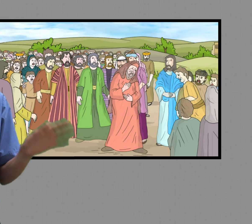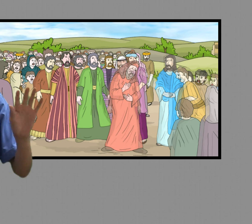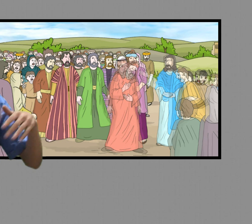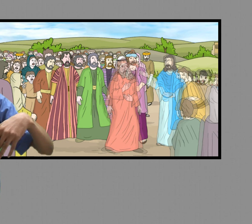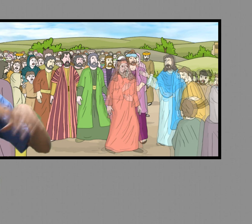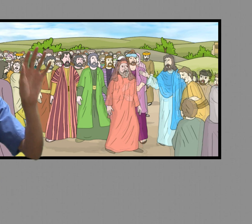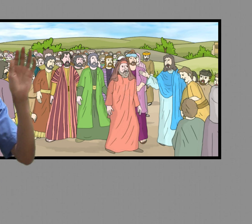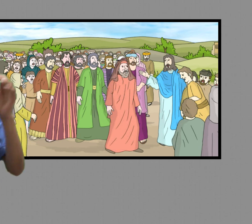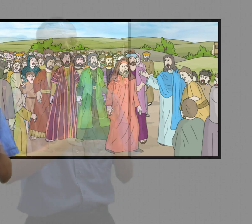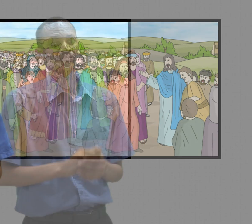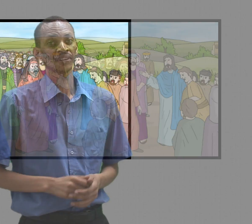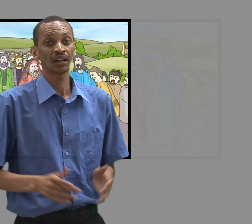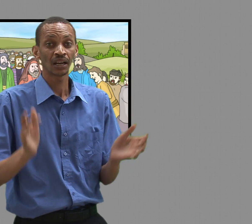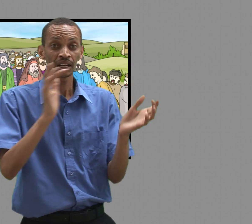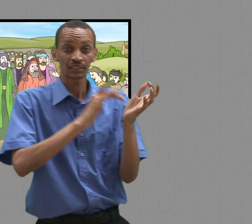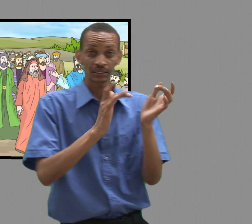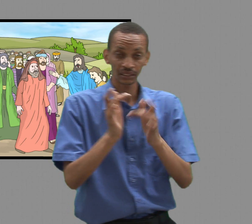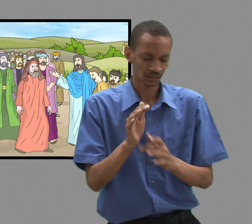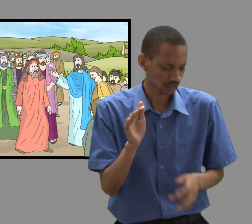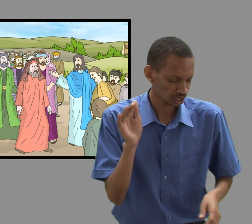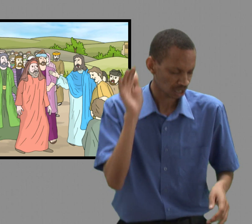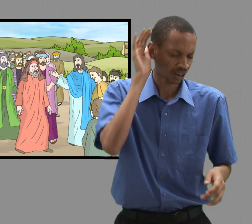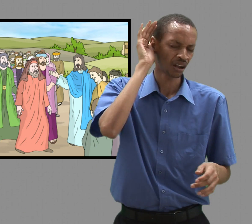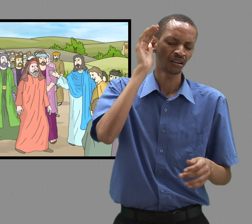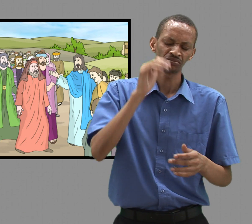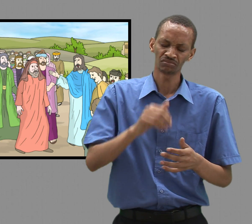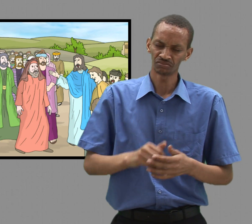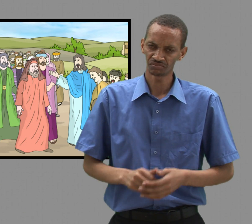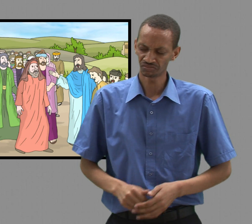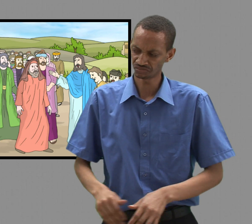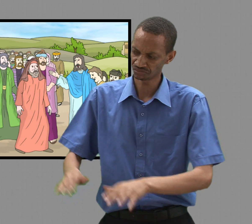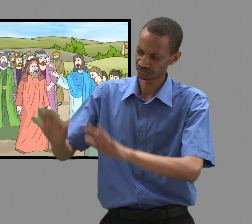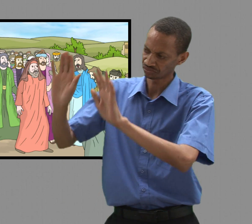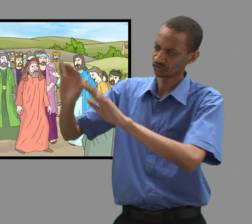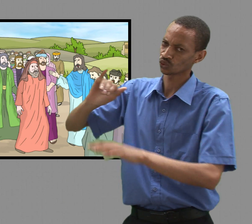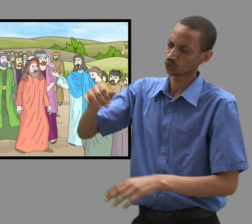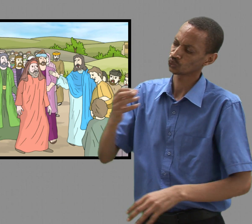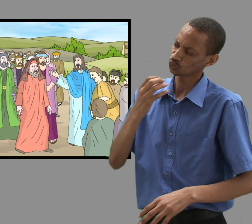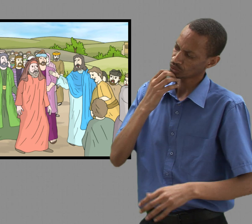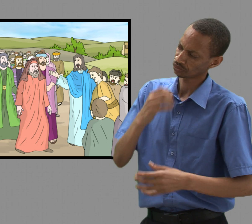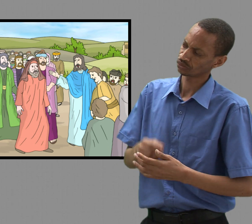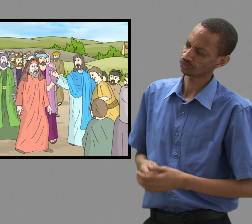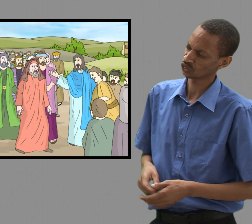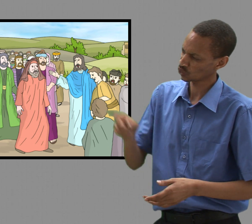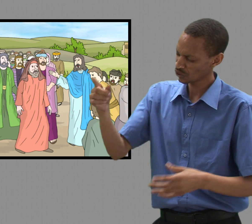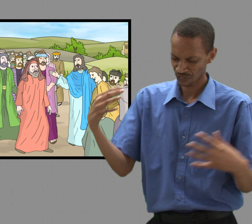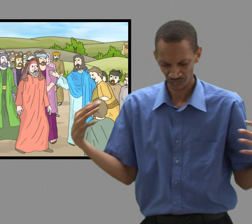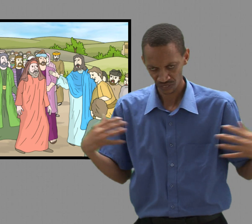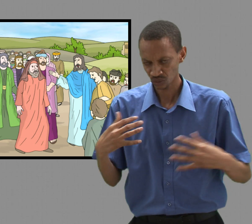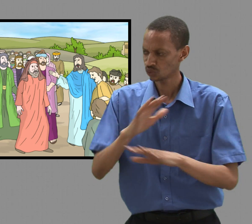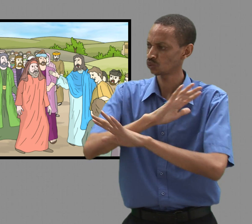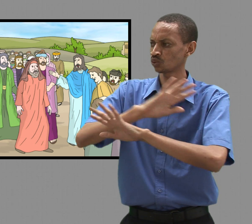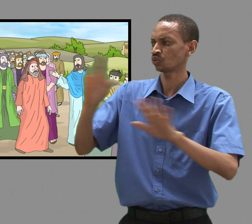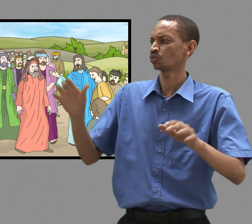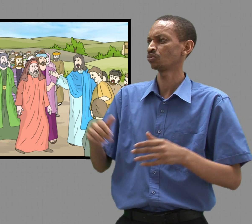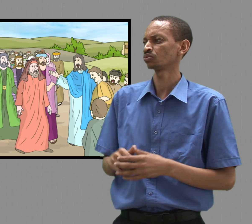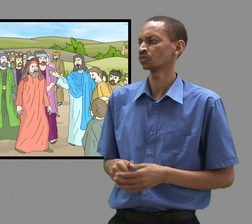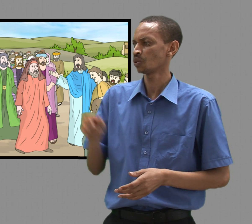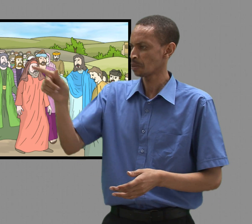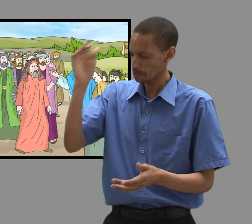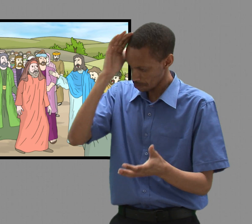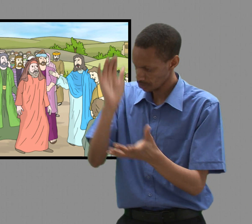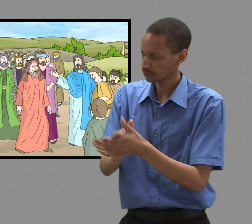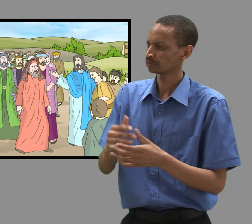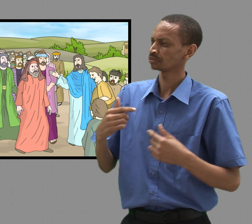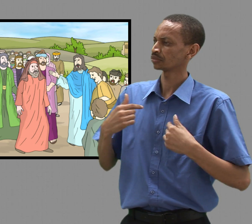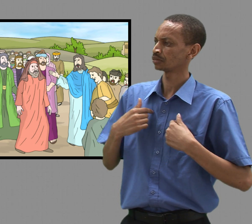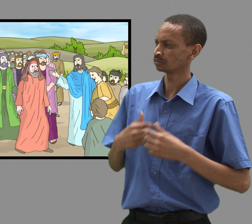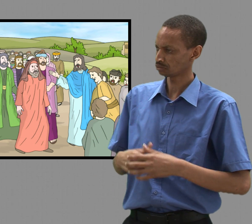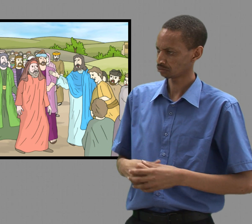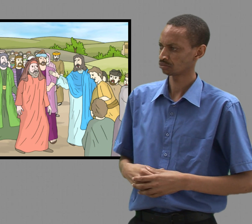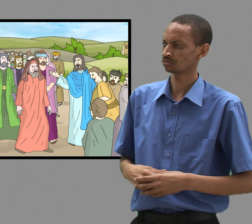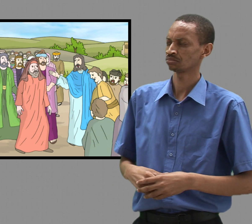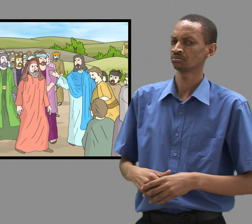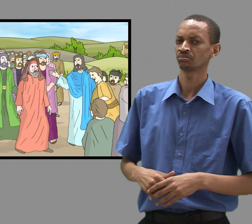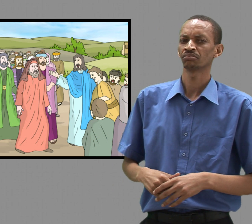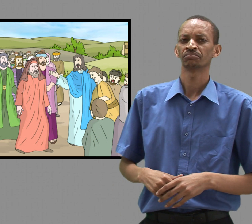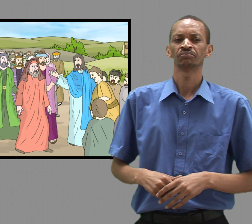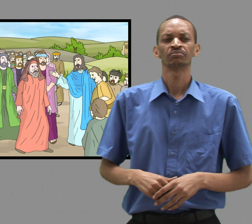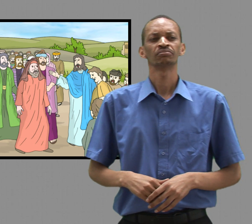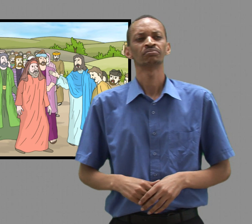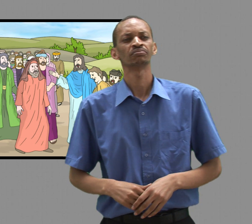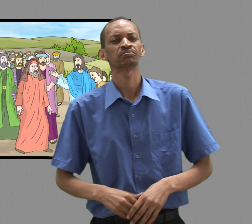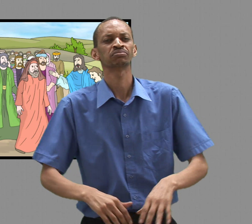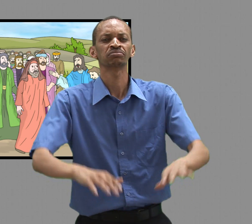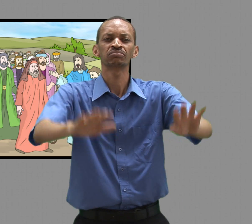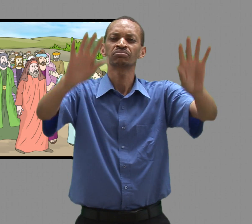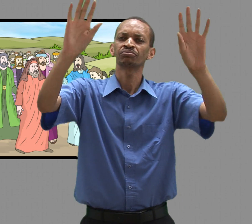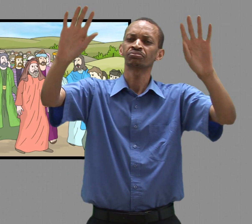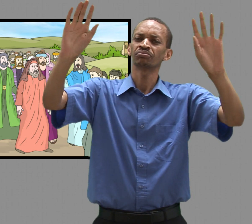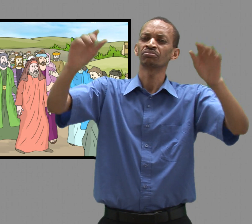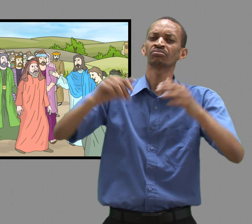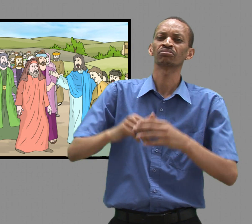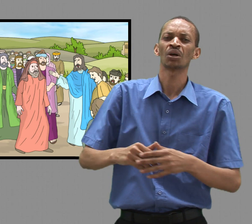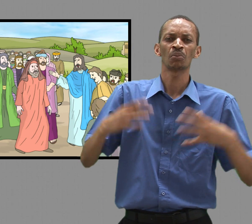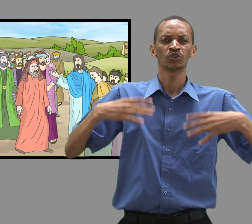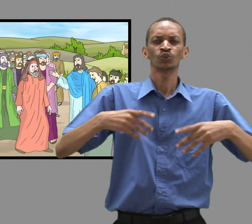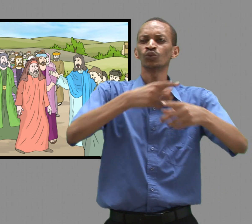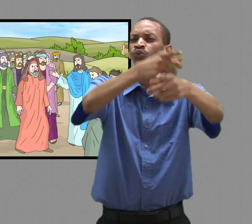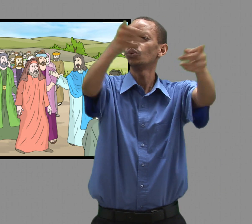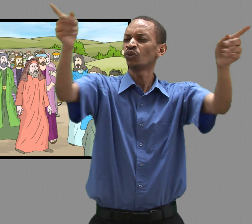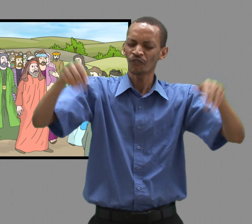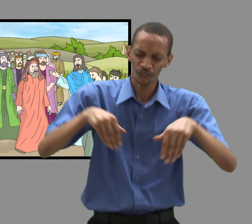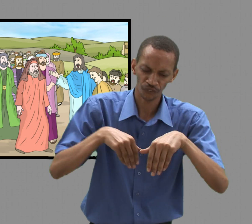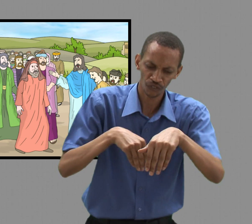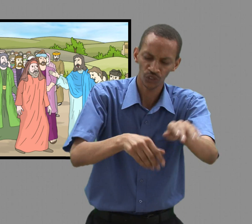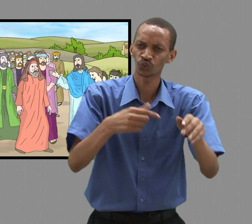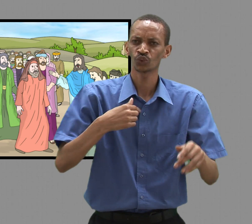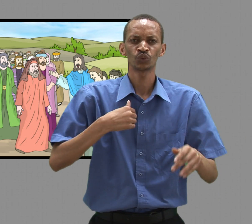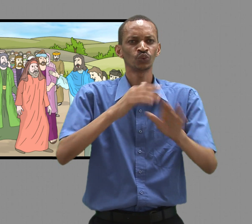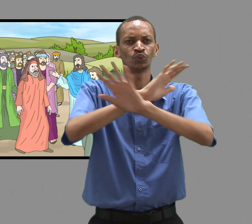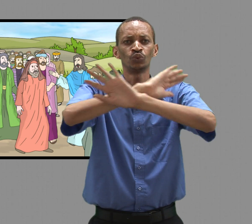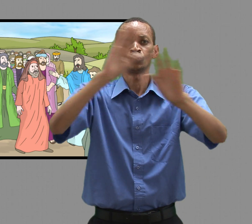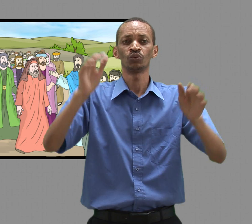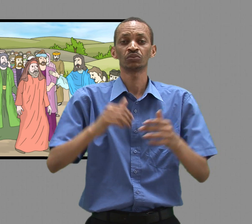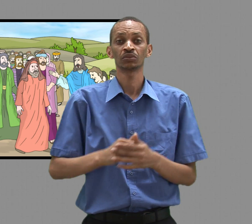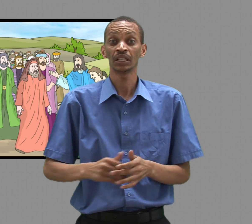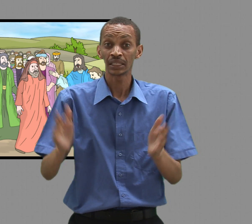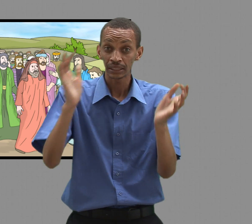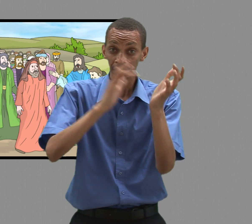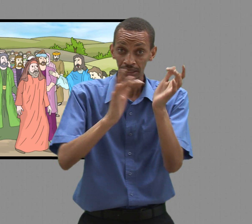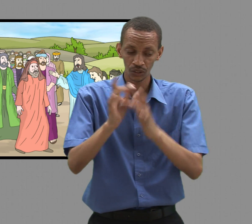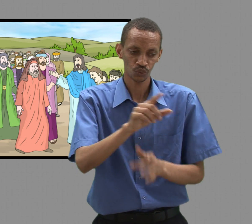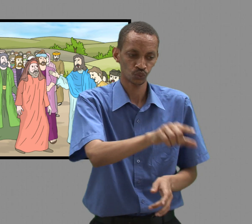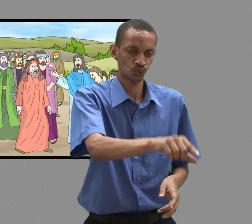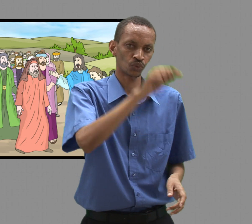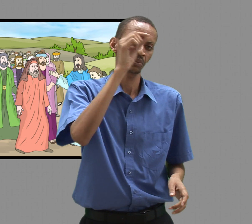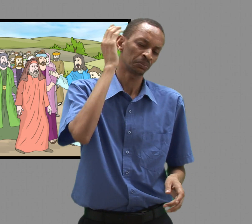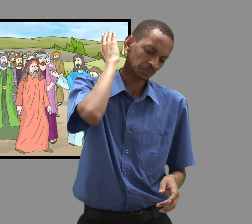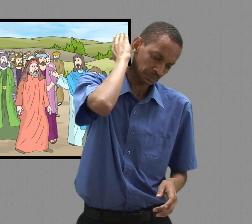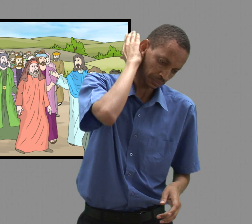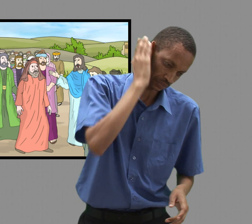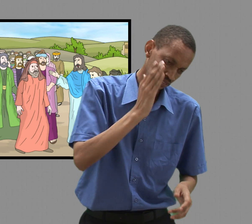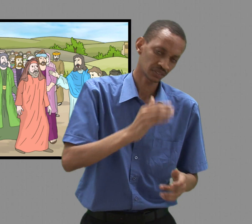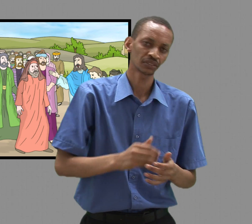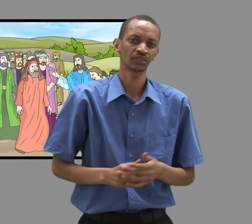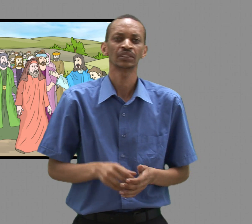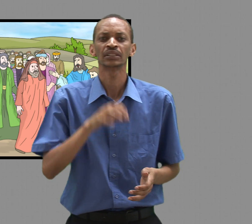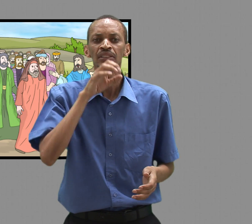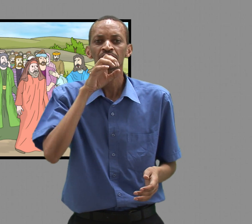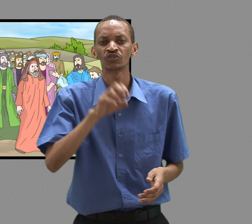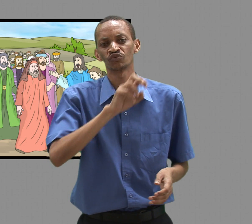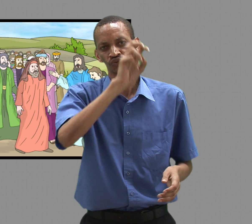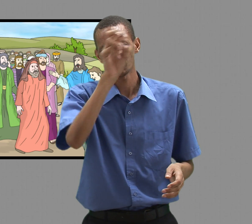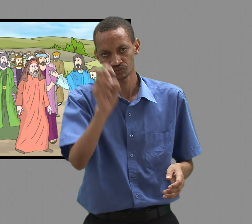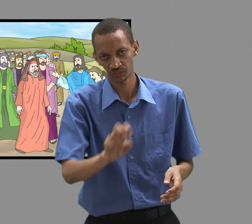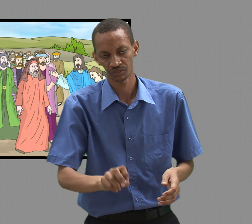But Jesus overheard their conversation and said to Jairus, “Do not be afraid; just believe.”